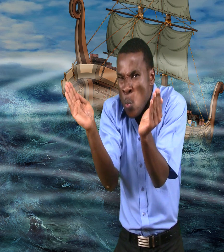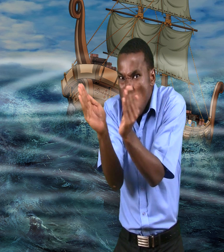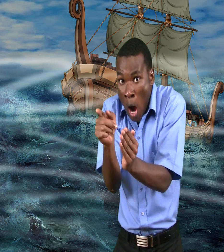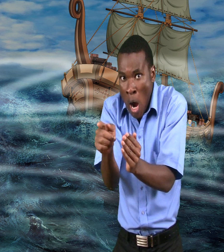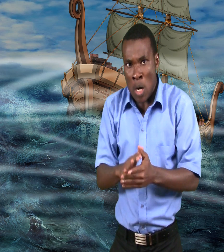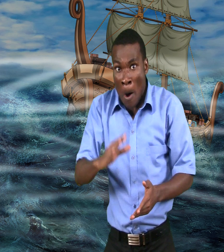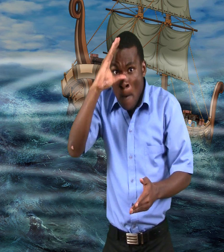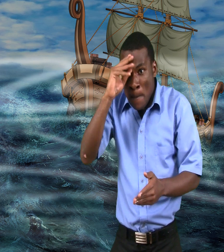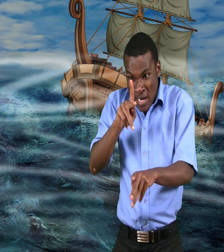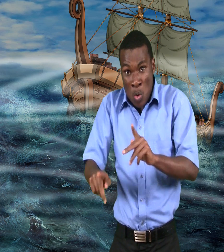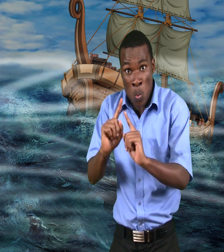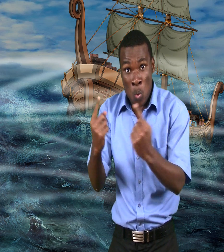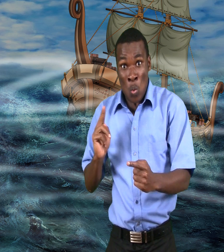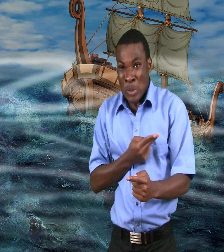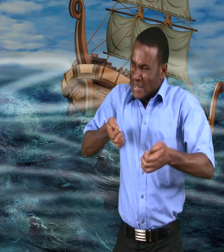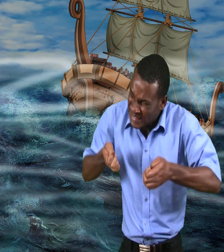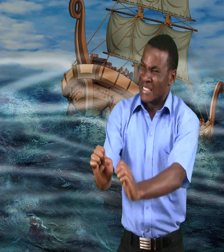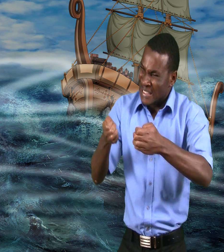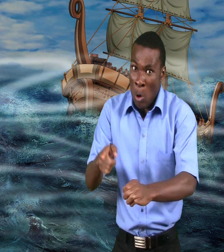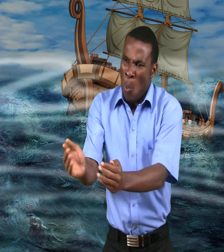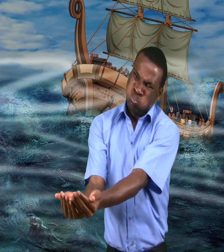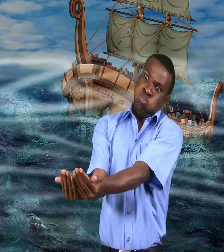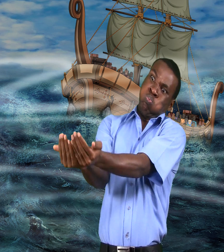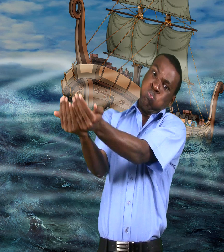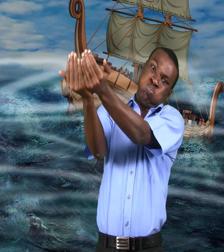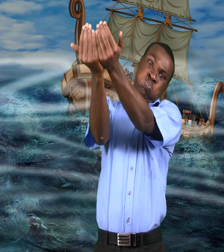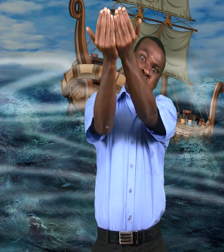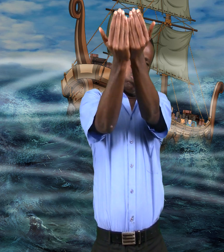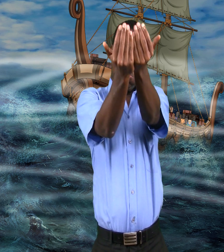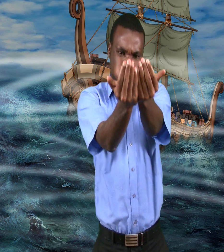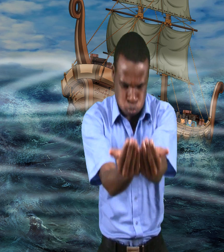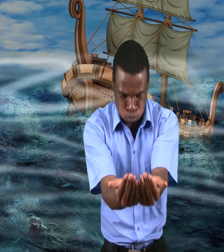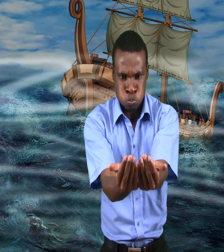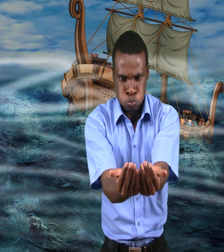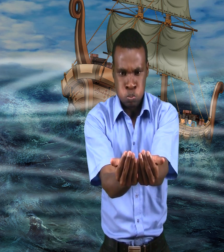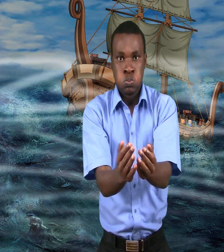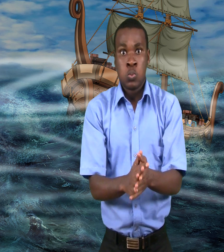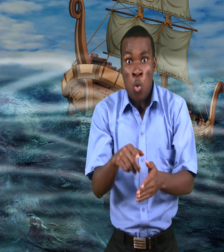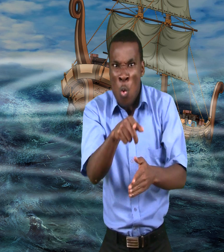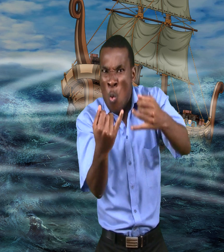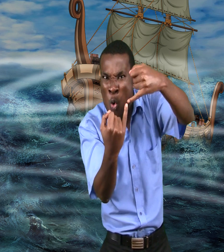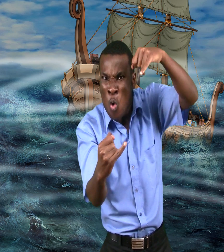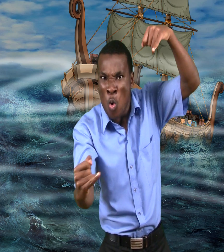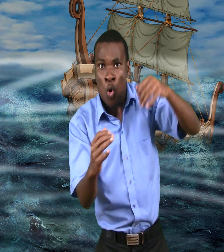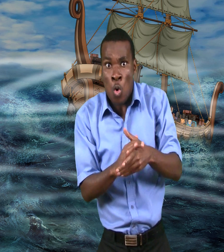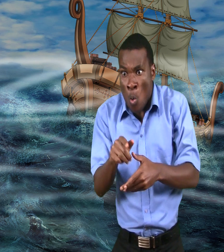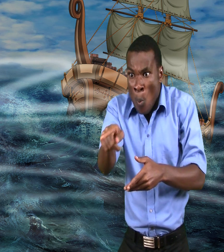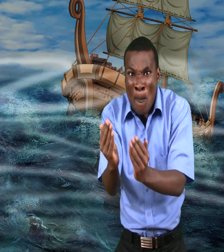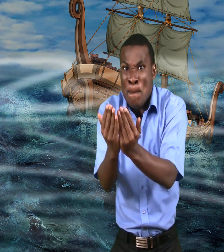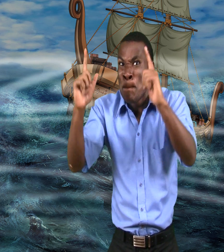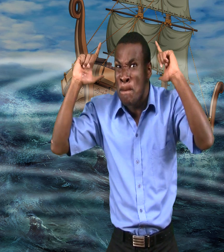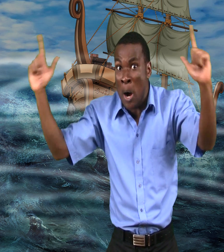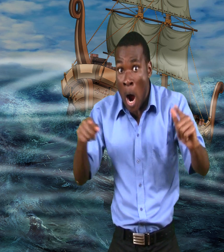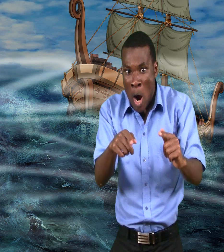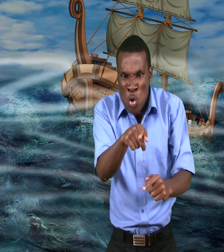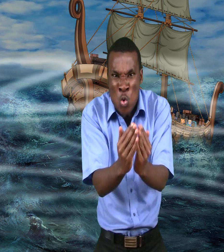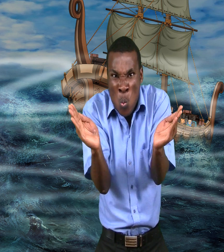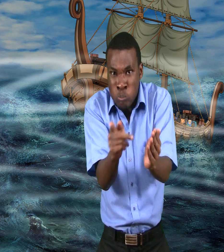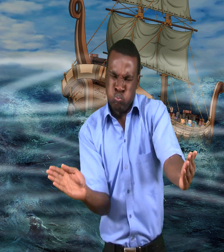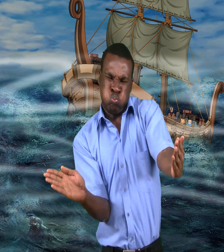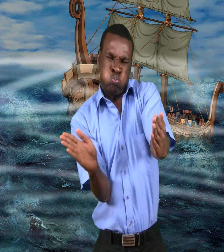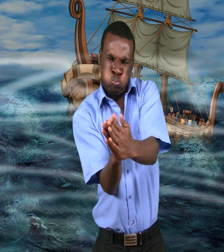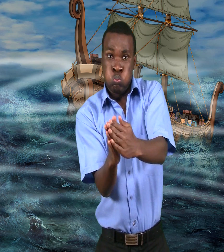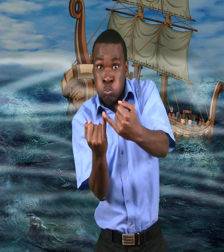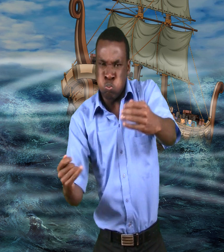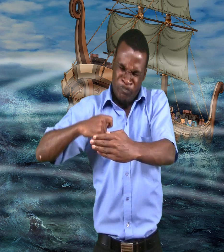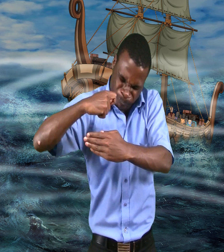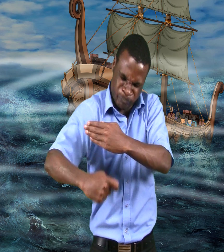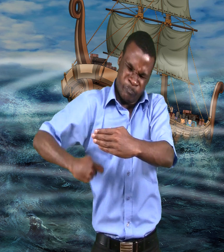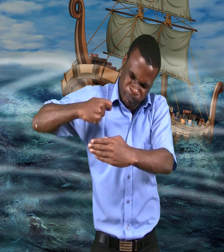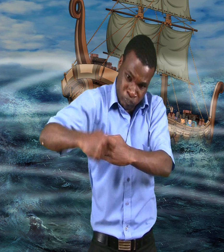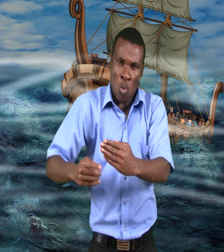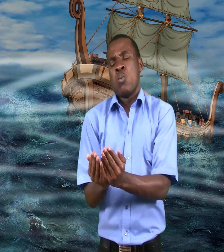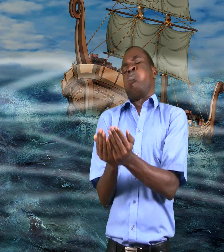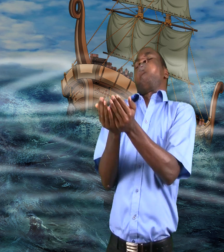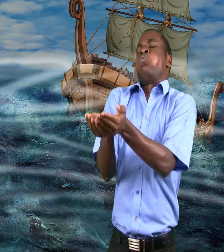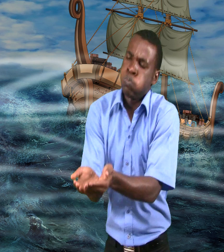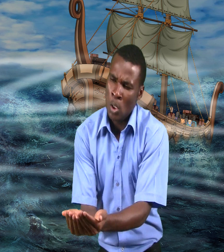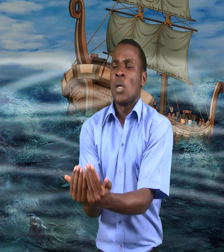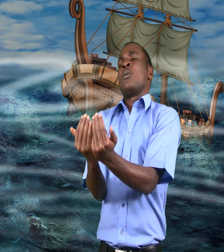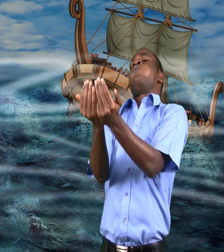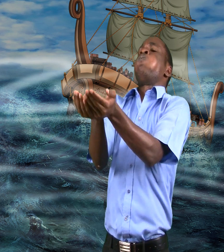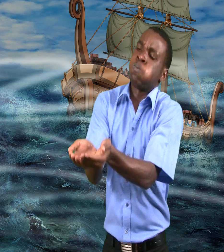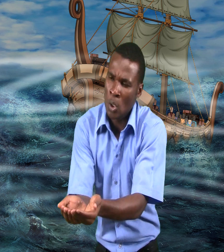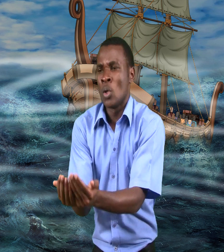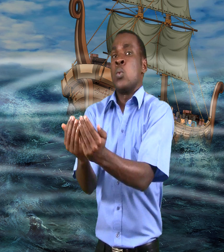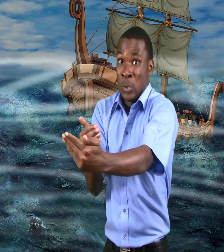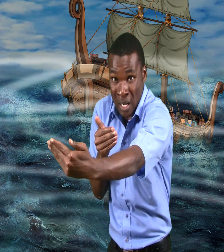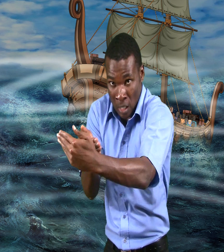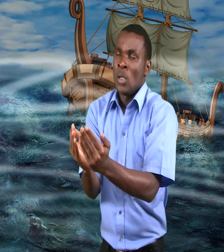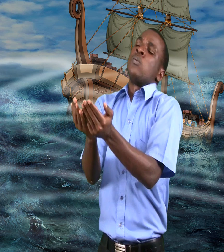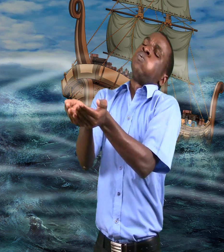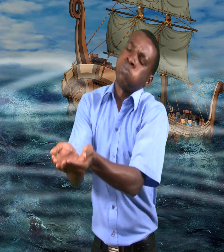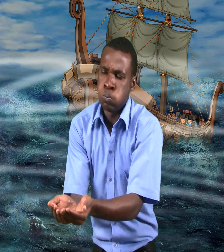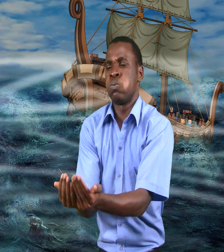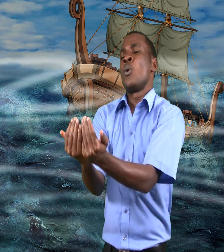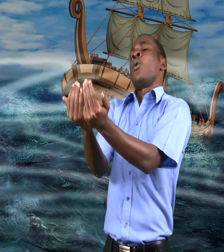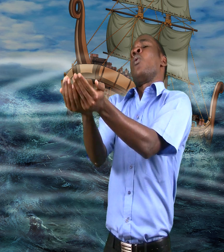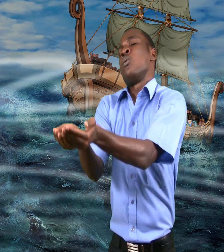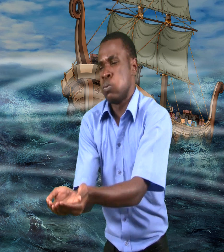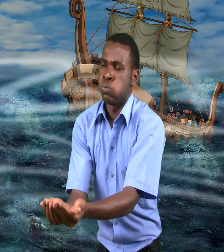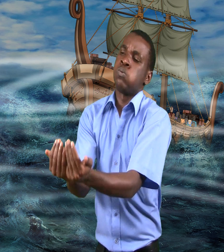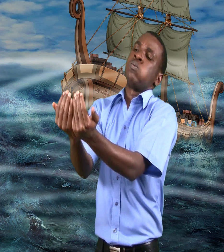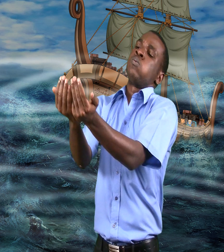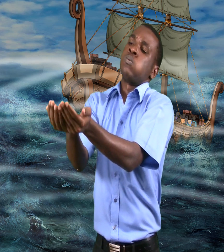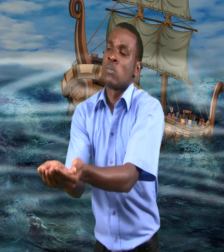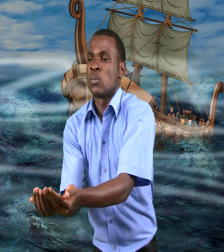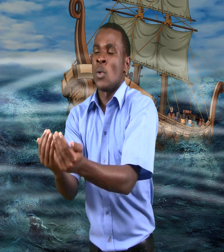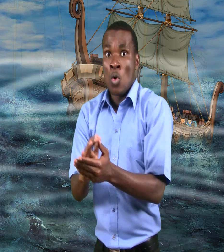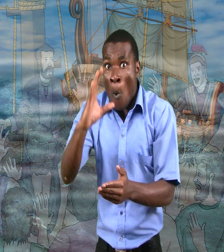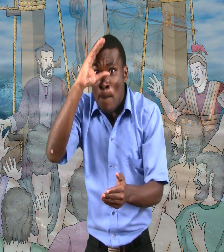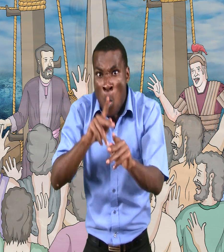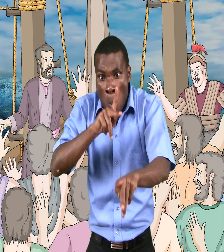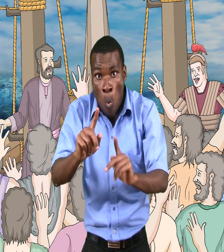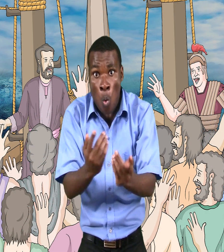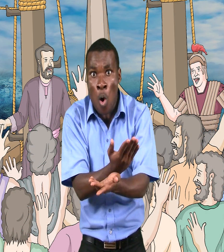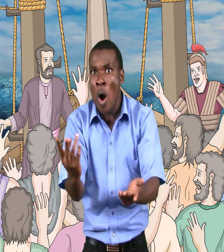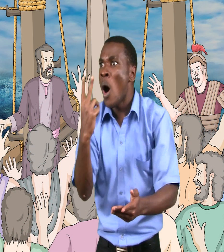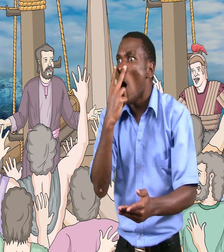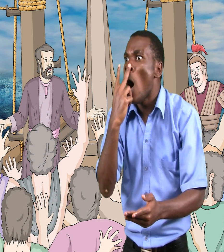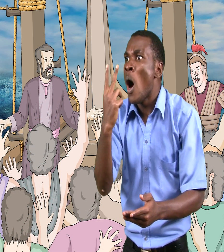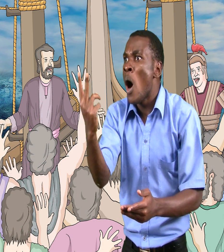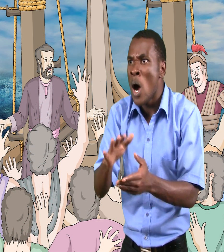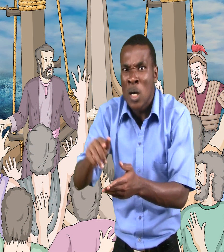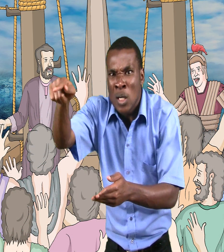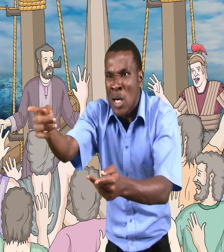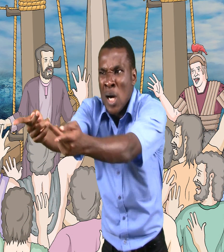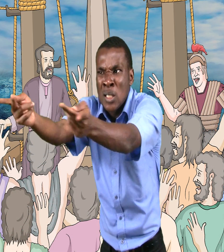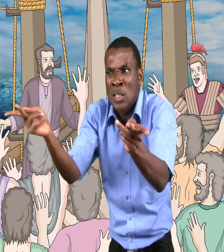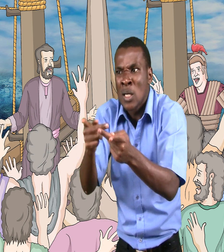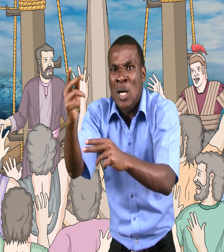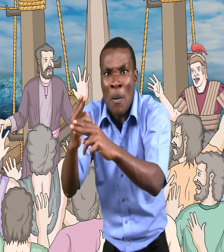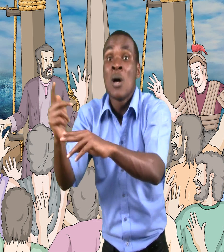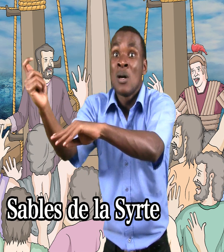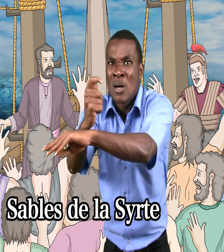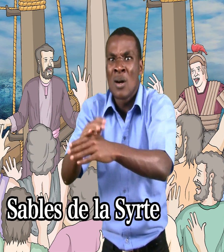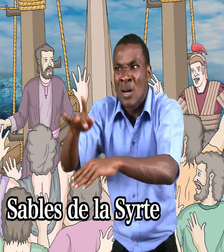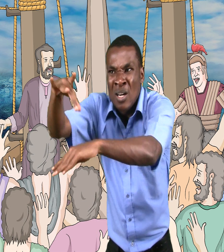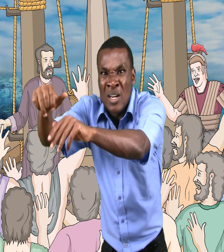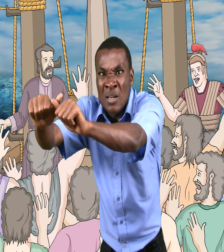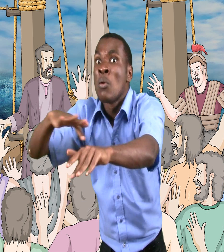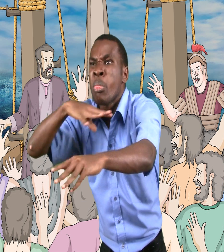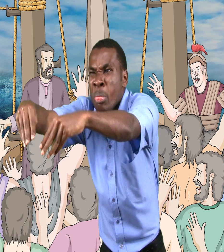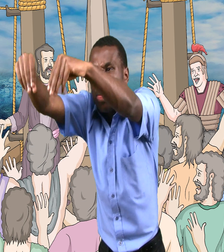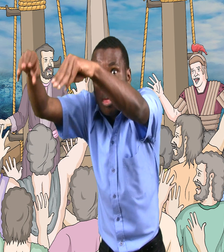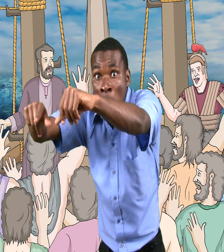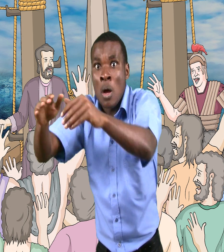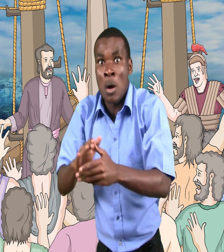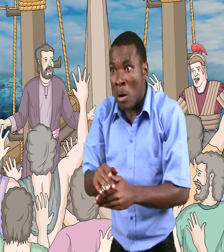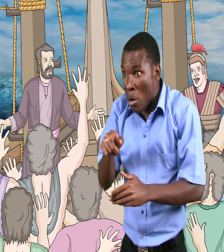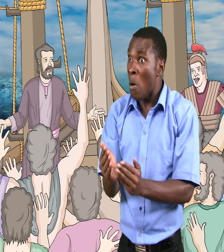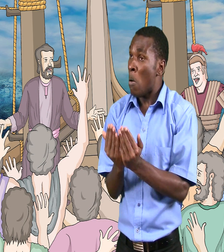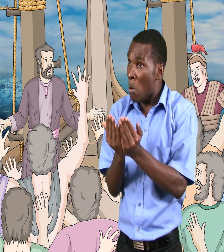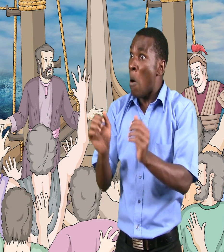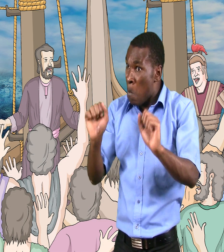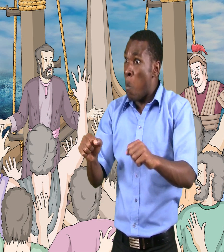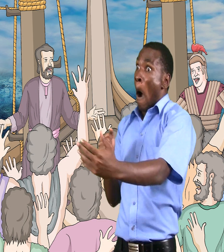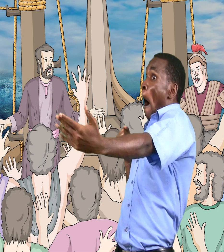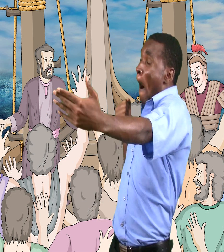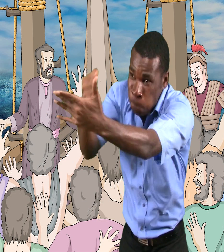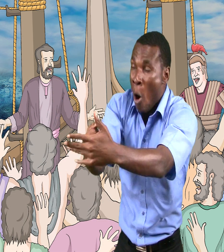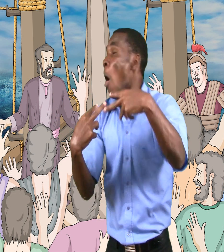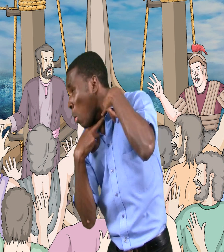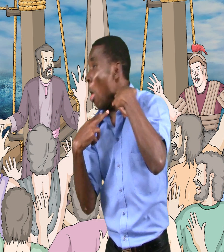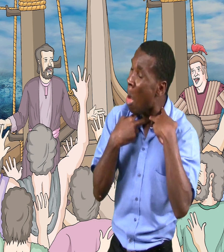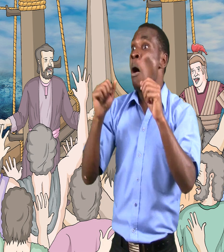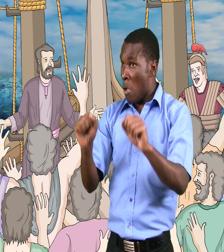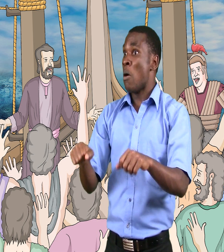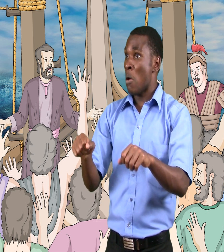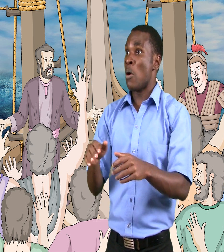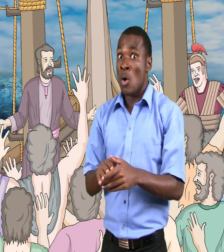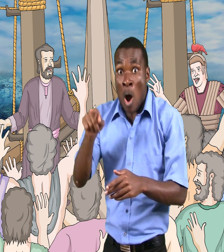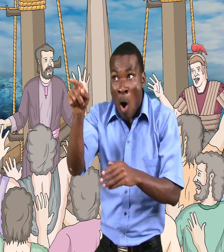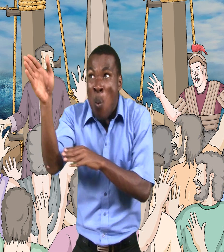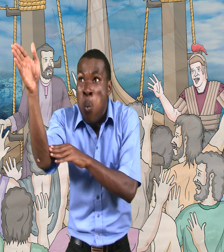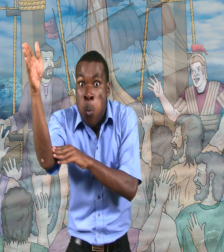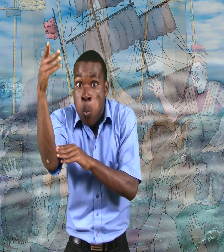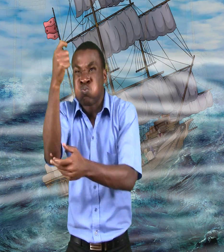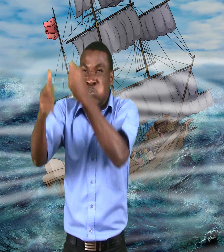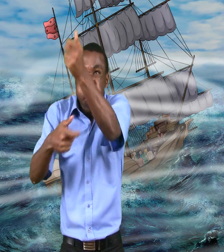And fearing that they would run aground on the sandbars of Syrtis, they lowered the sea anchor and were driven along.